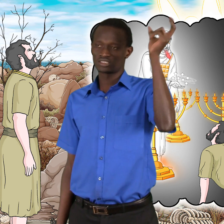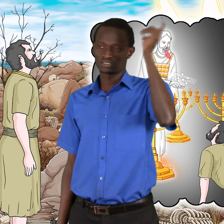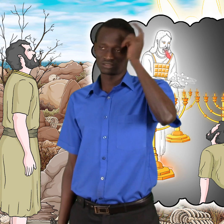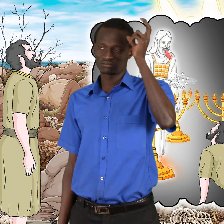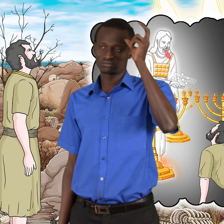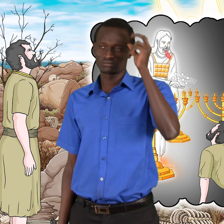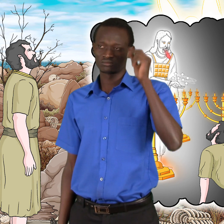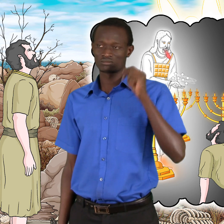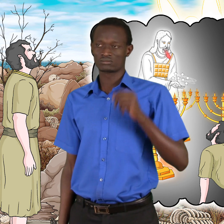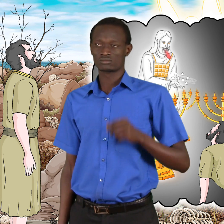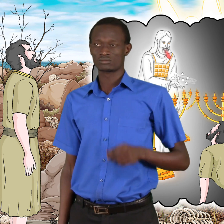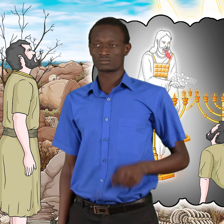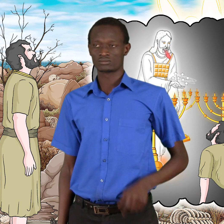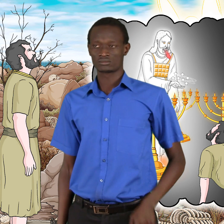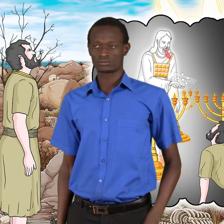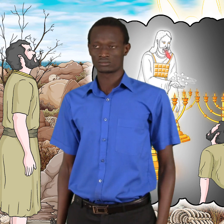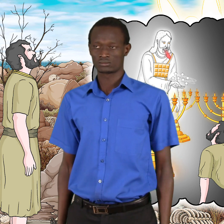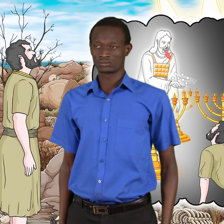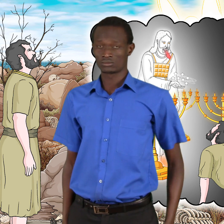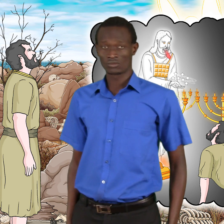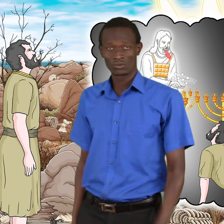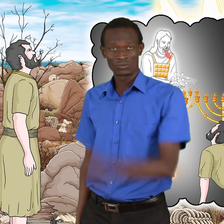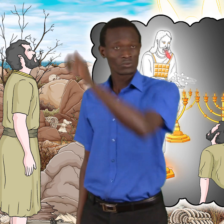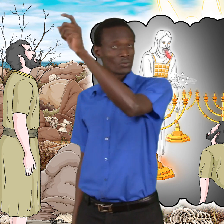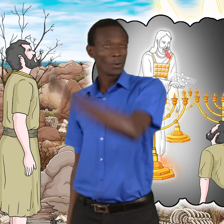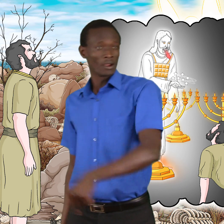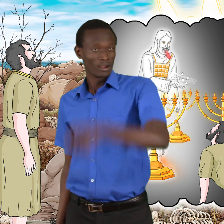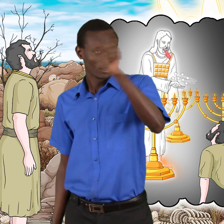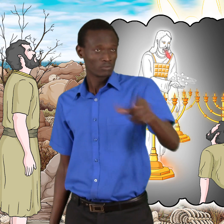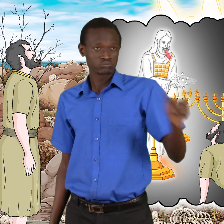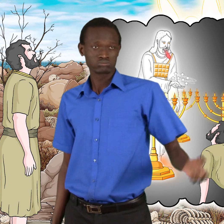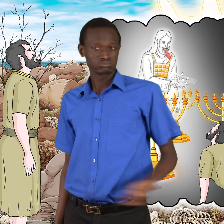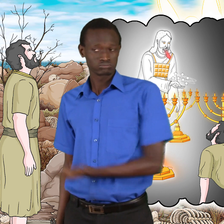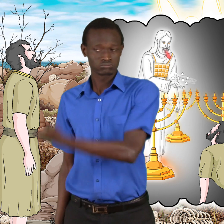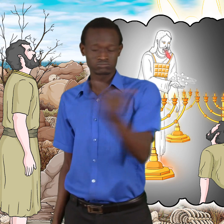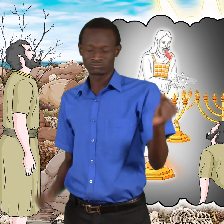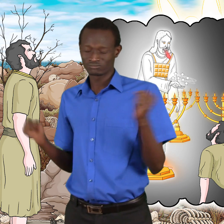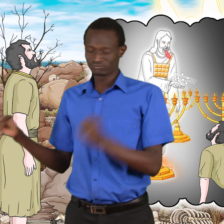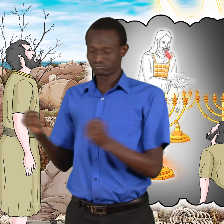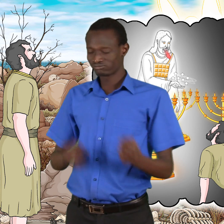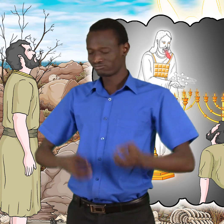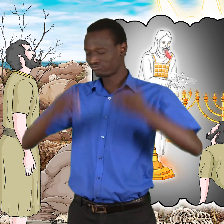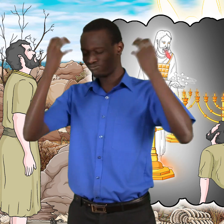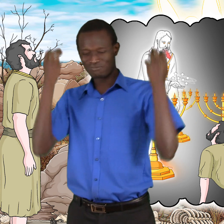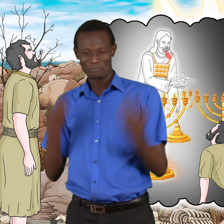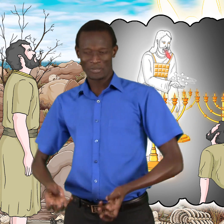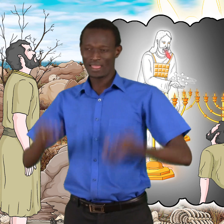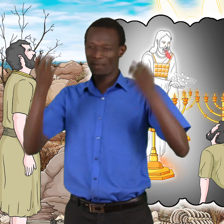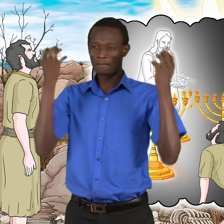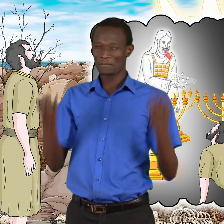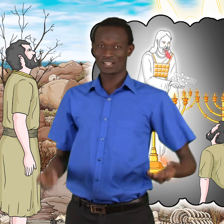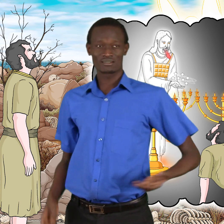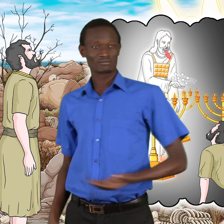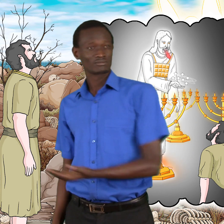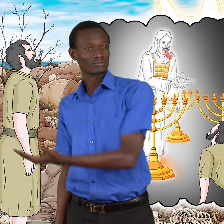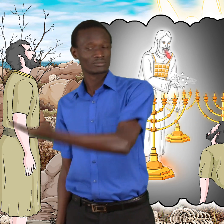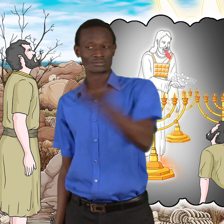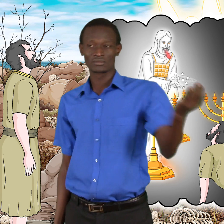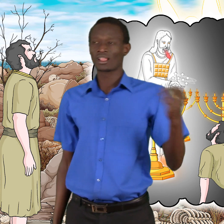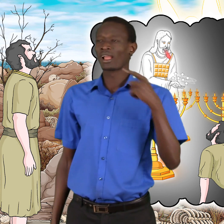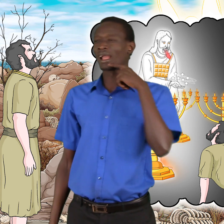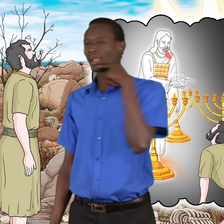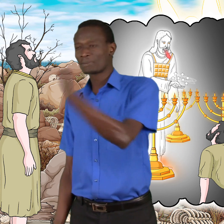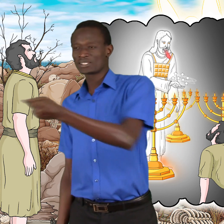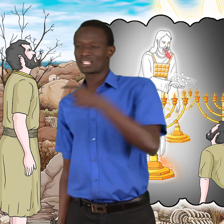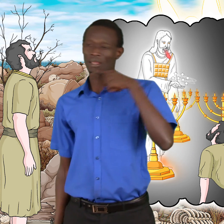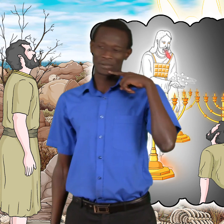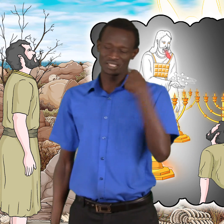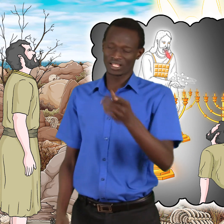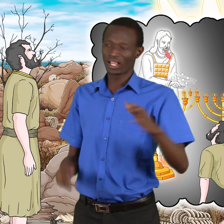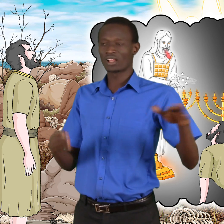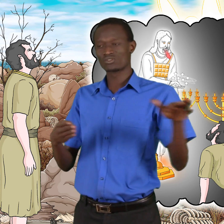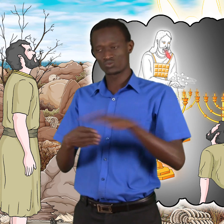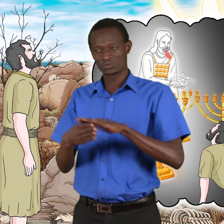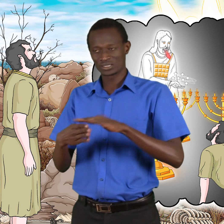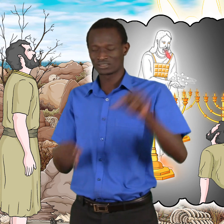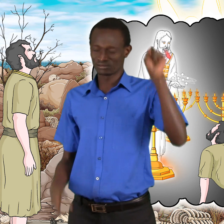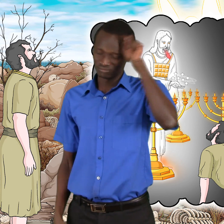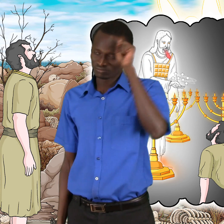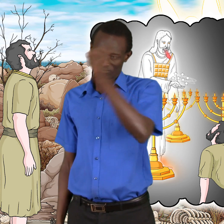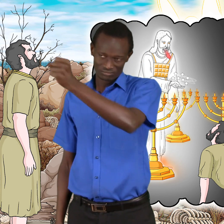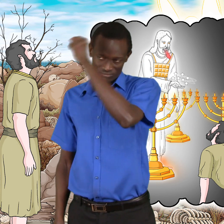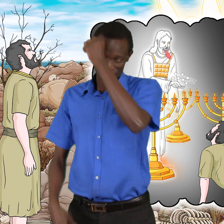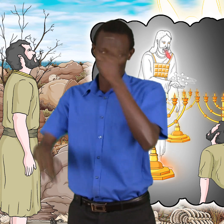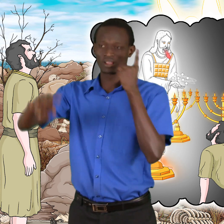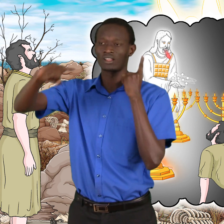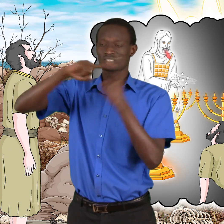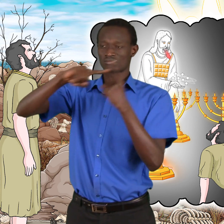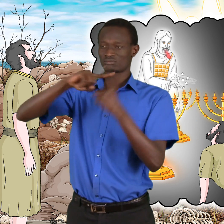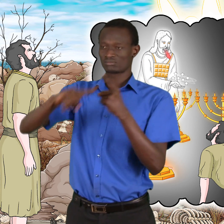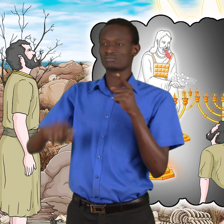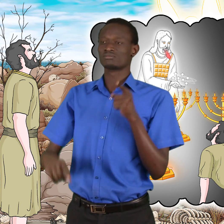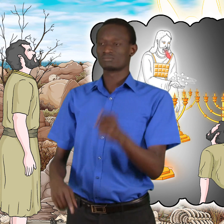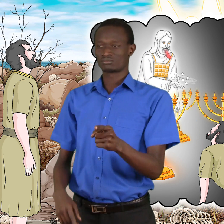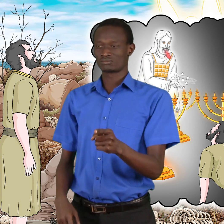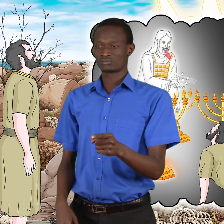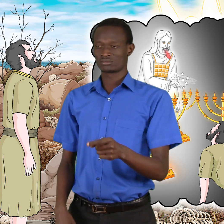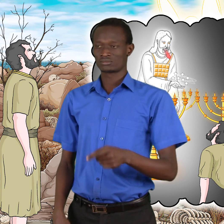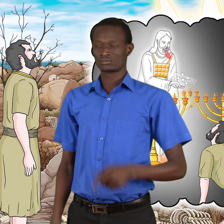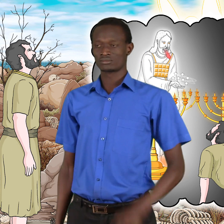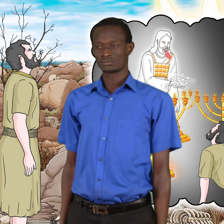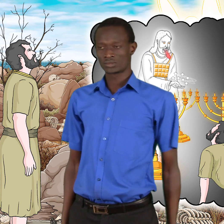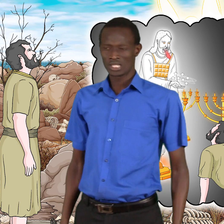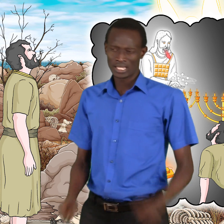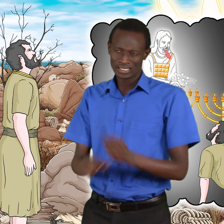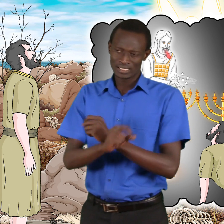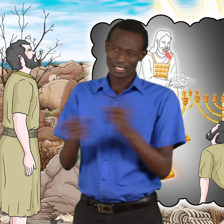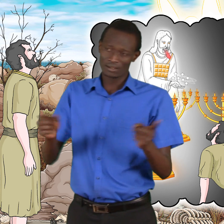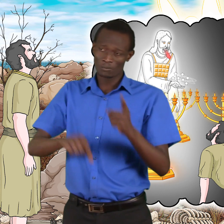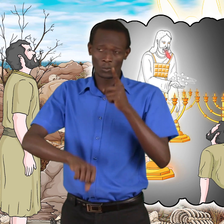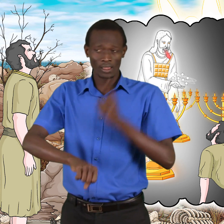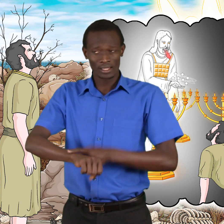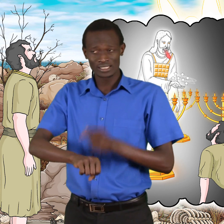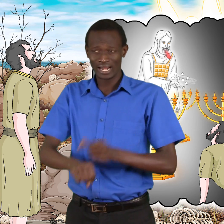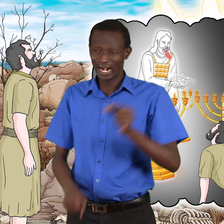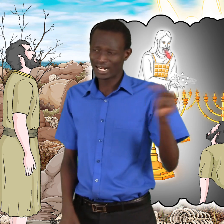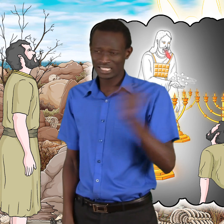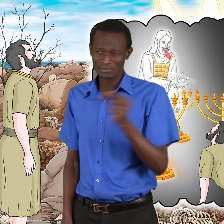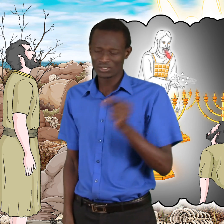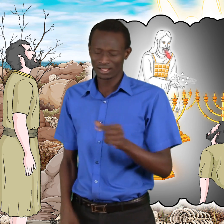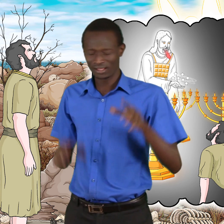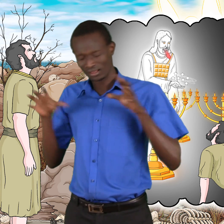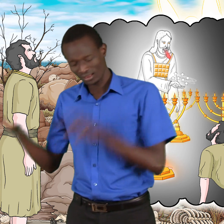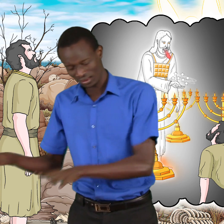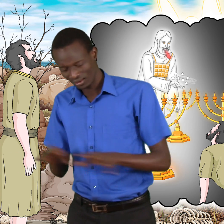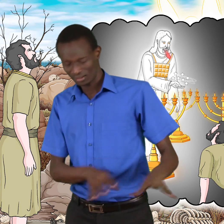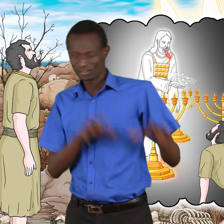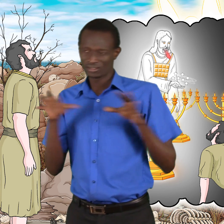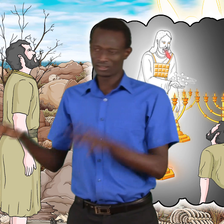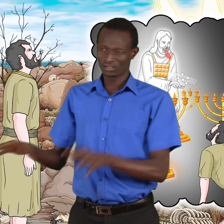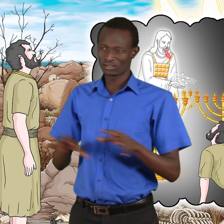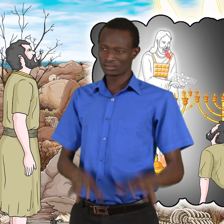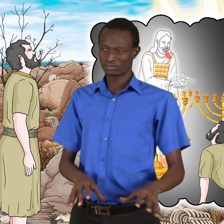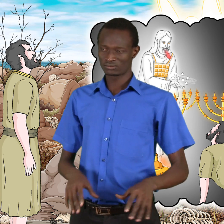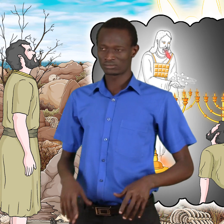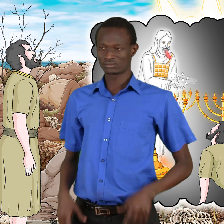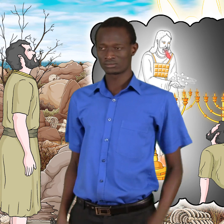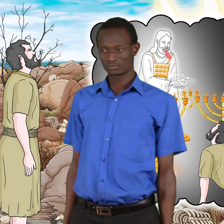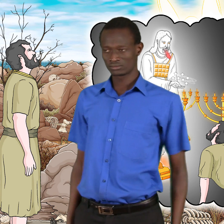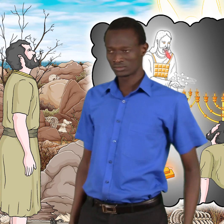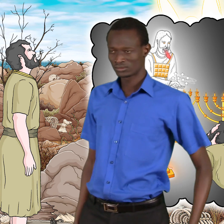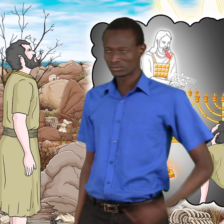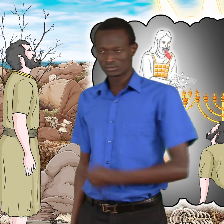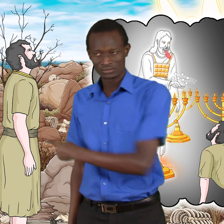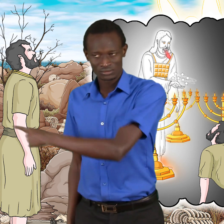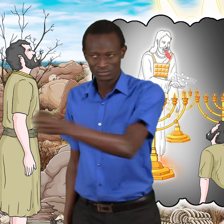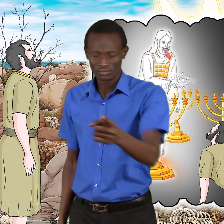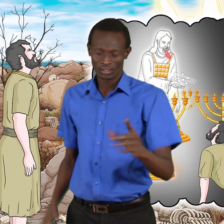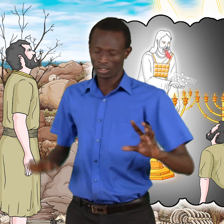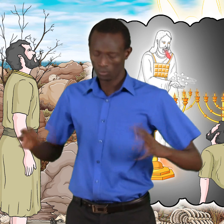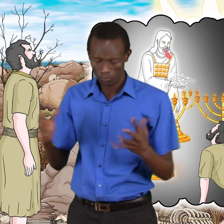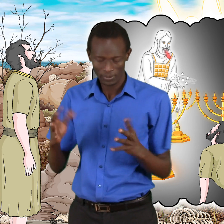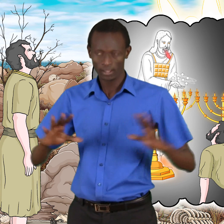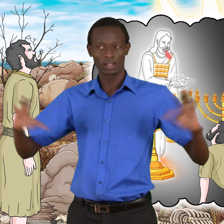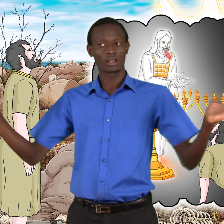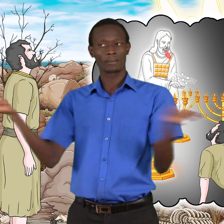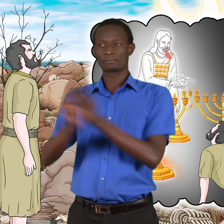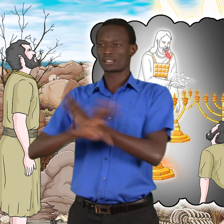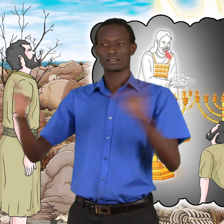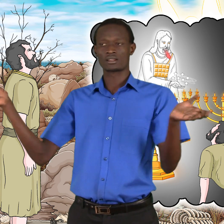Do not fear what you are about to suffer.